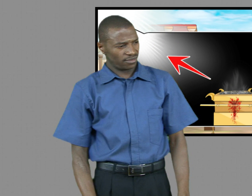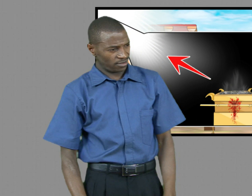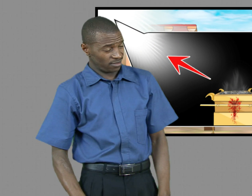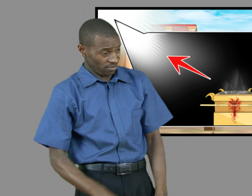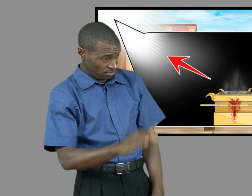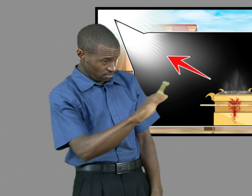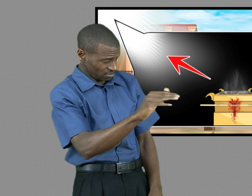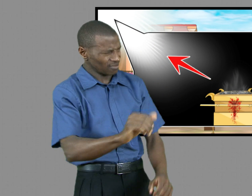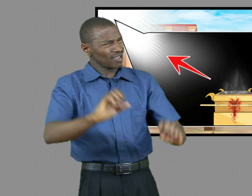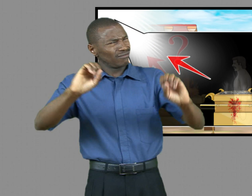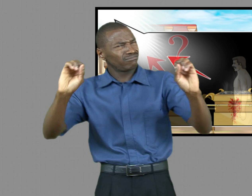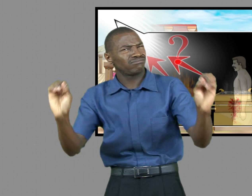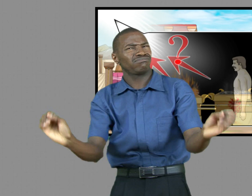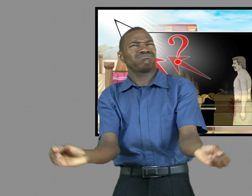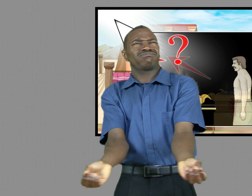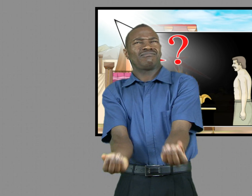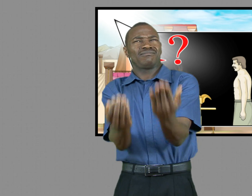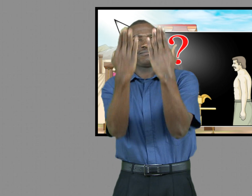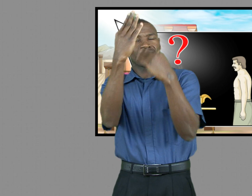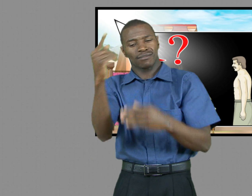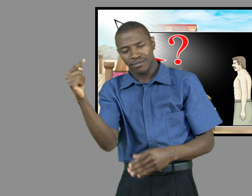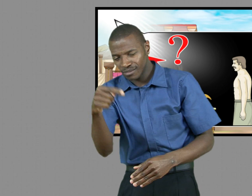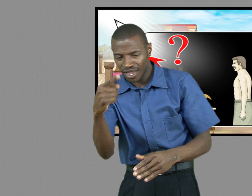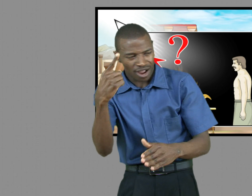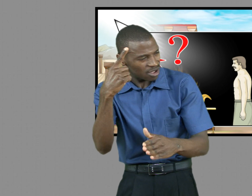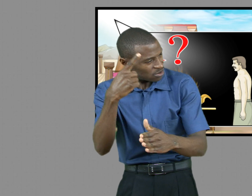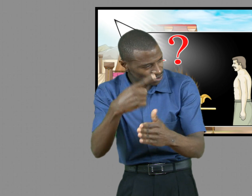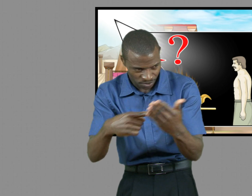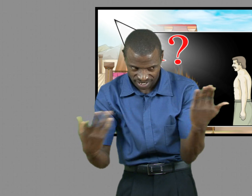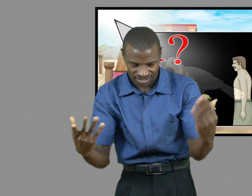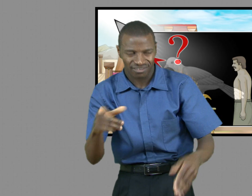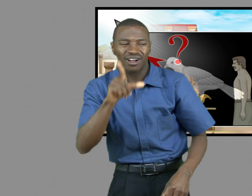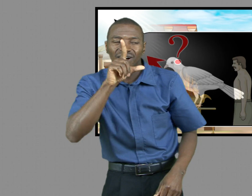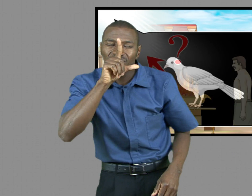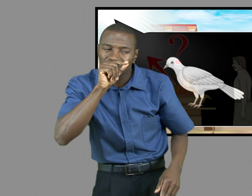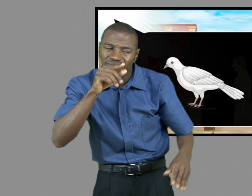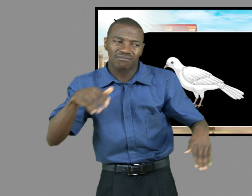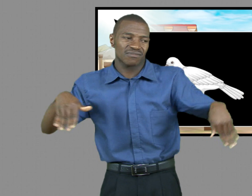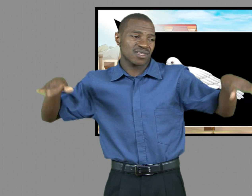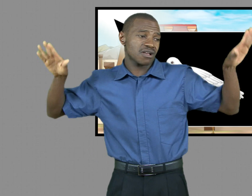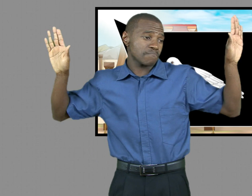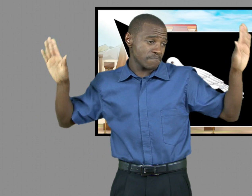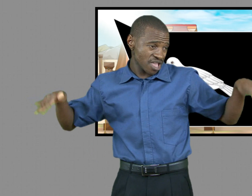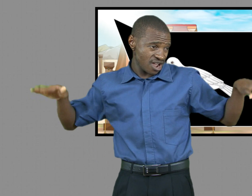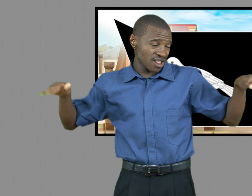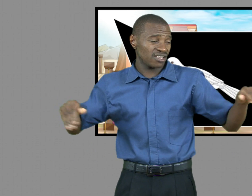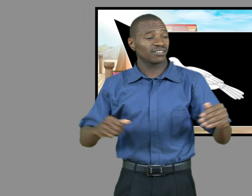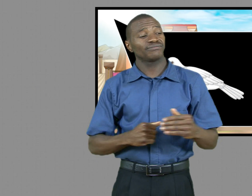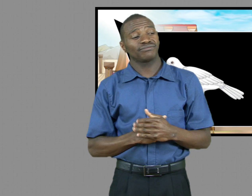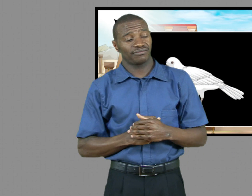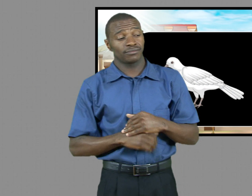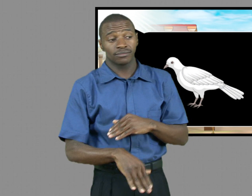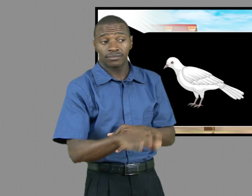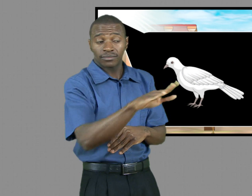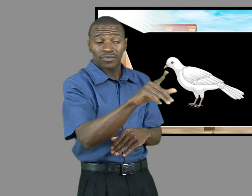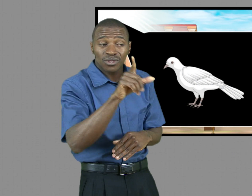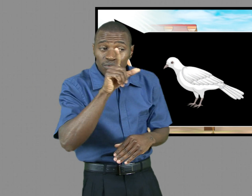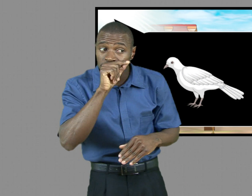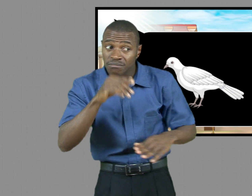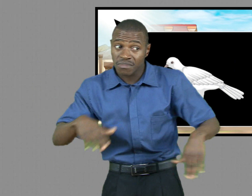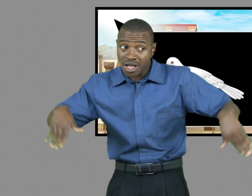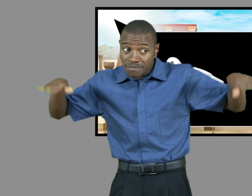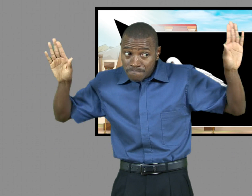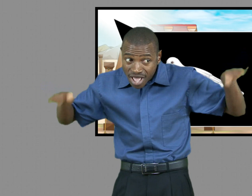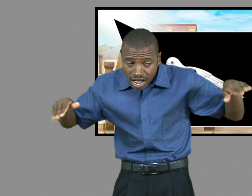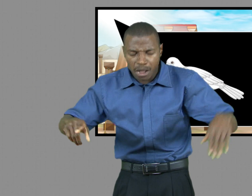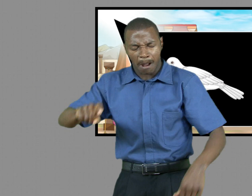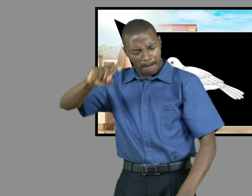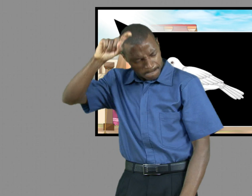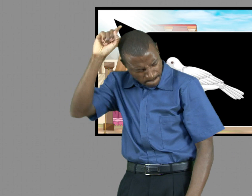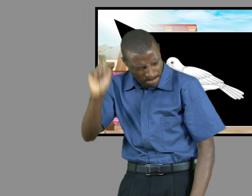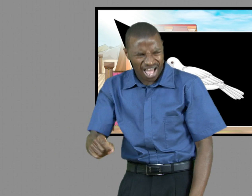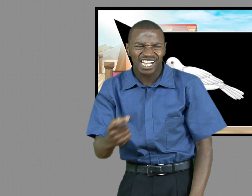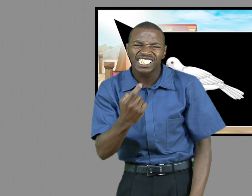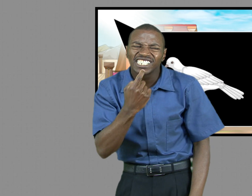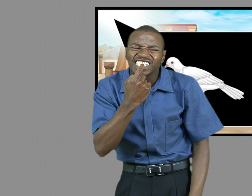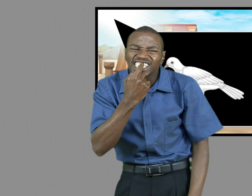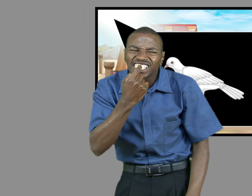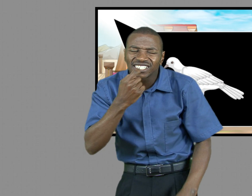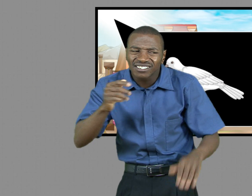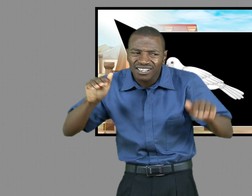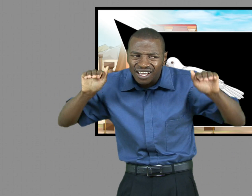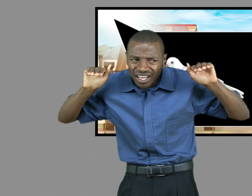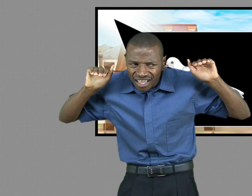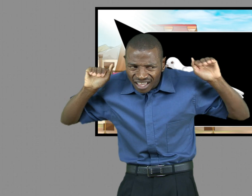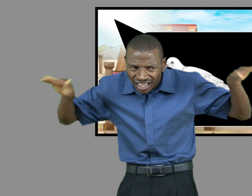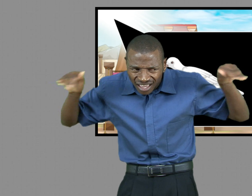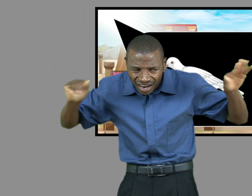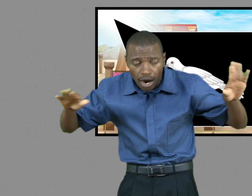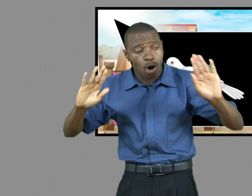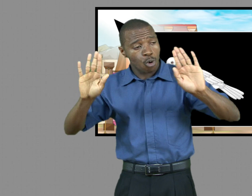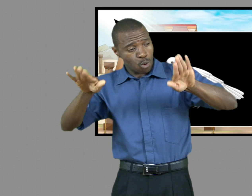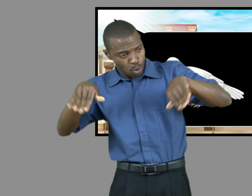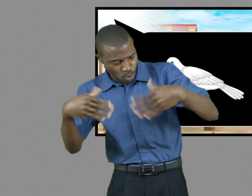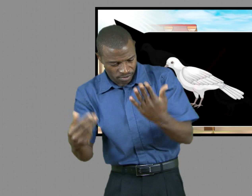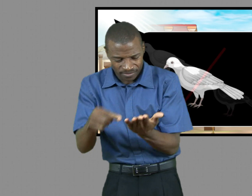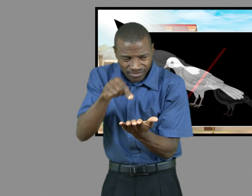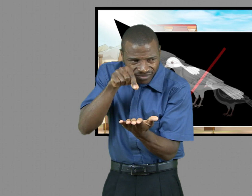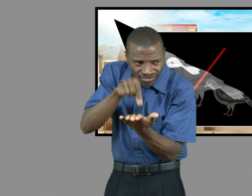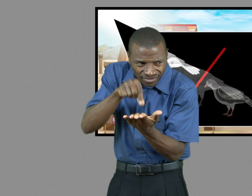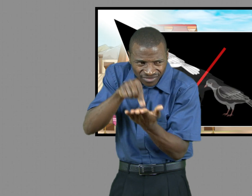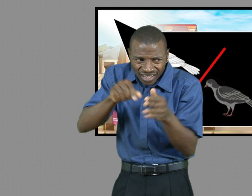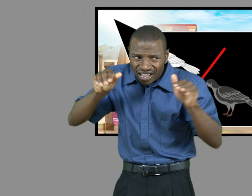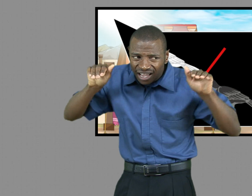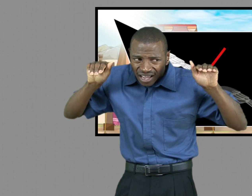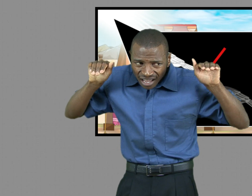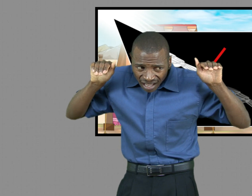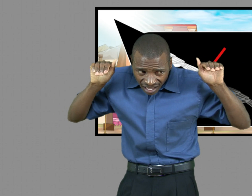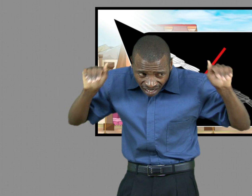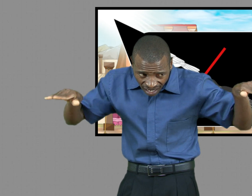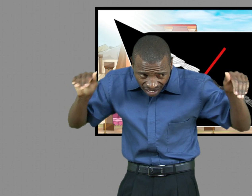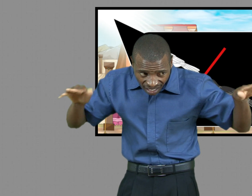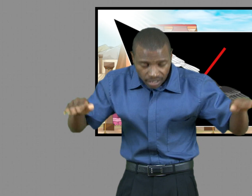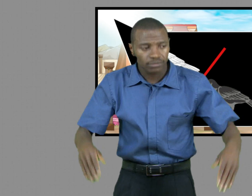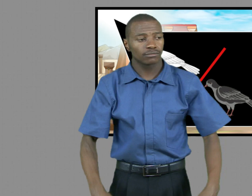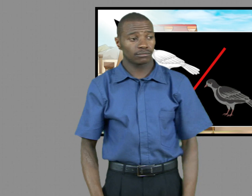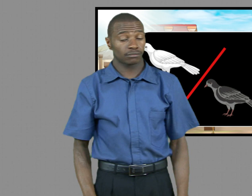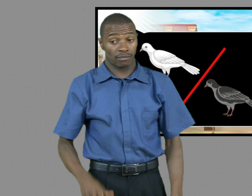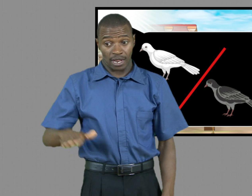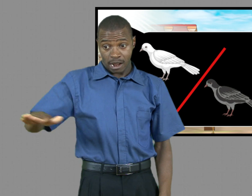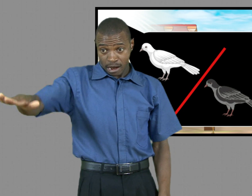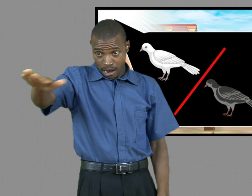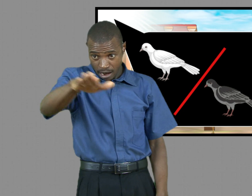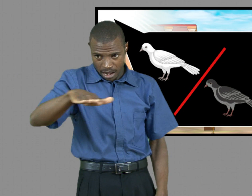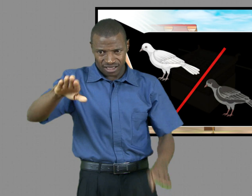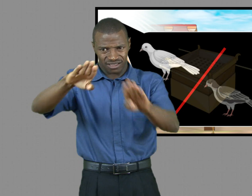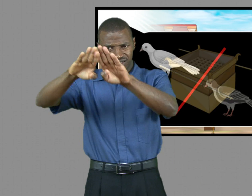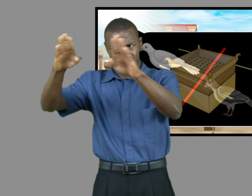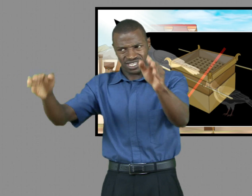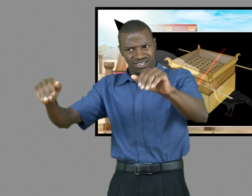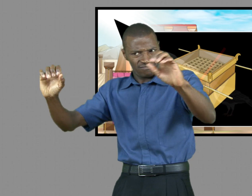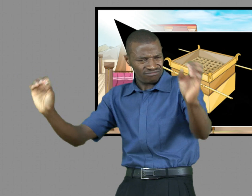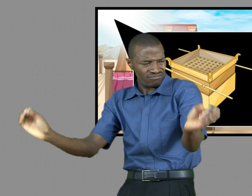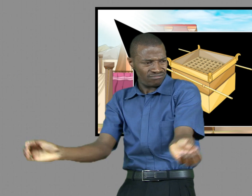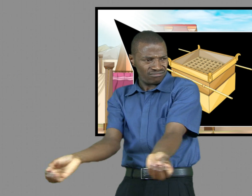If, instead, one’s offering to the LORD is a burnt offering of birds, he is to present a turtledove or a young pigeon.